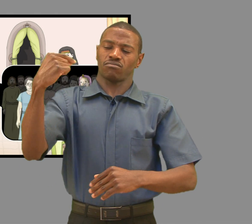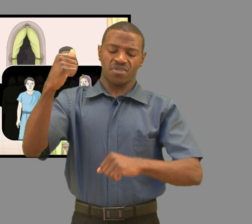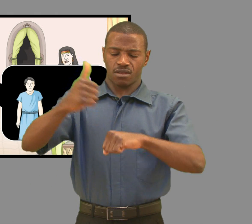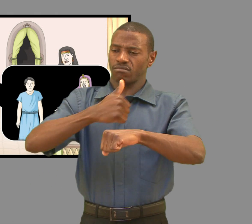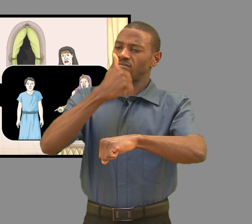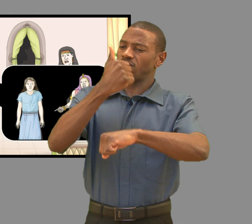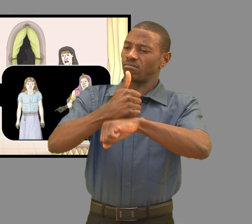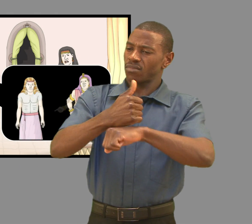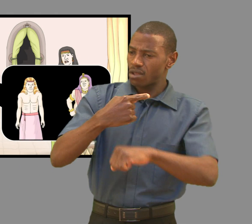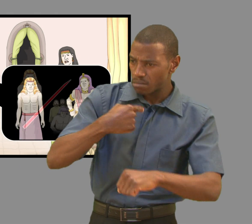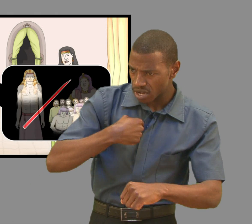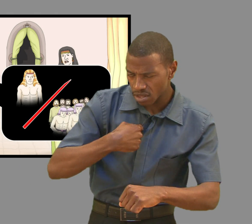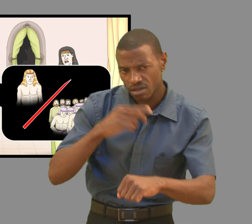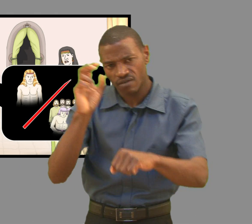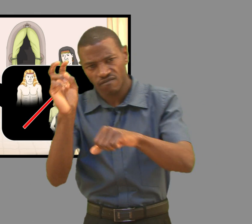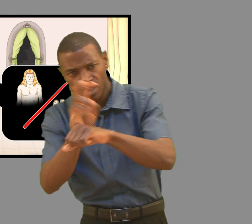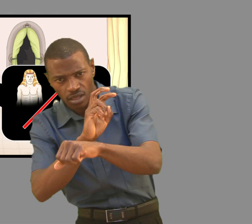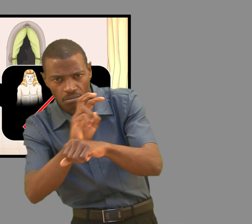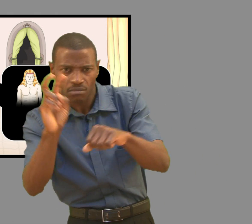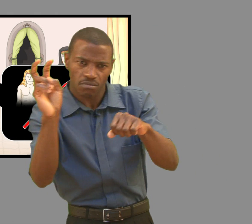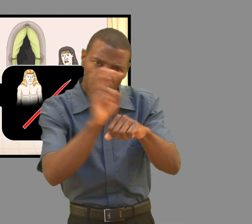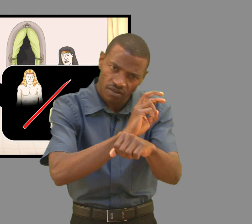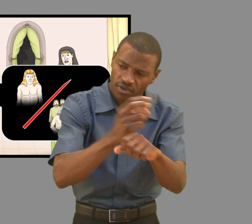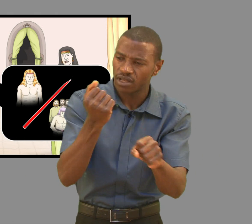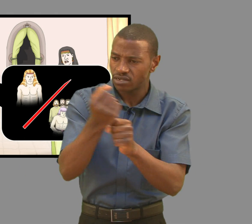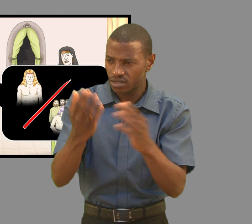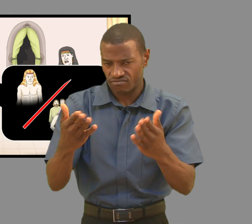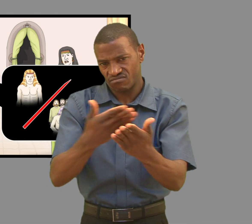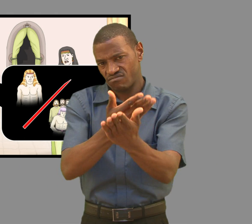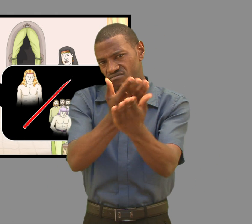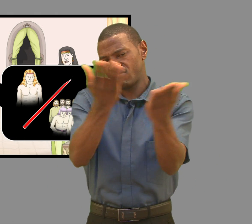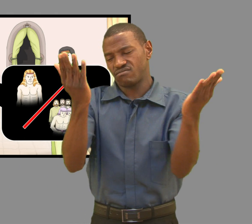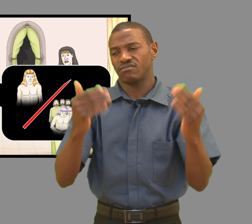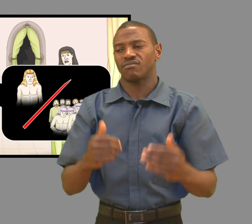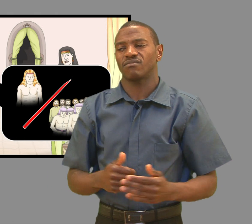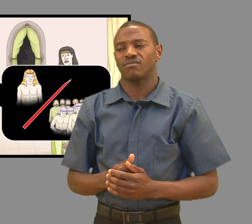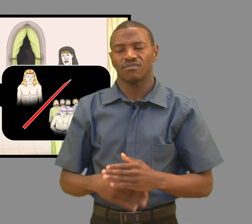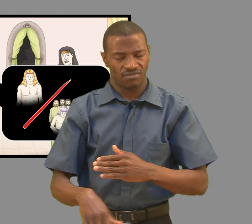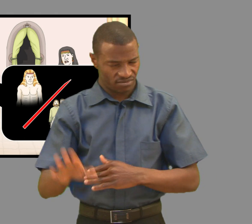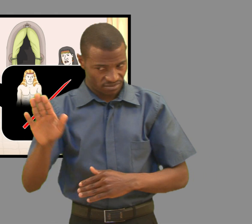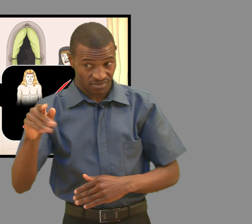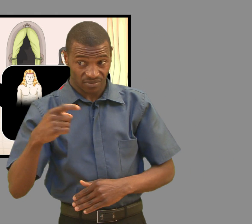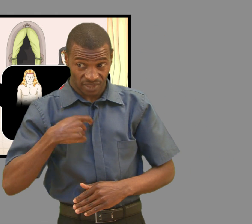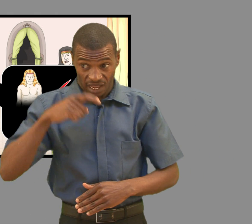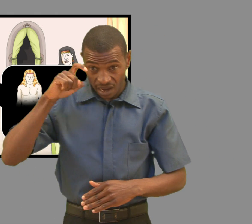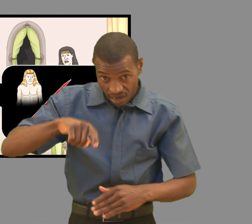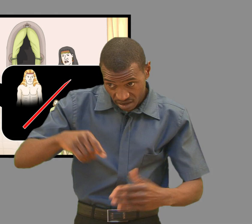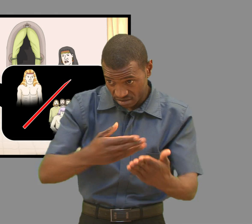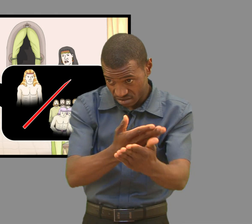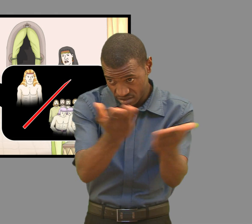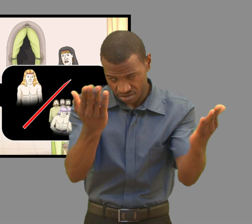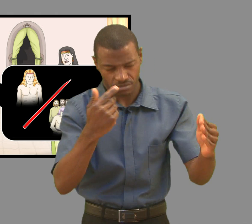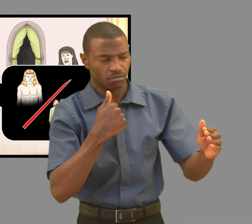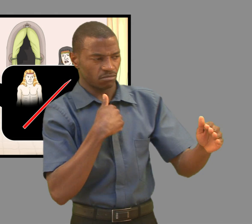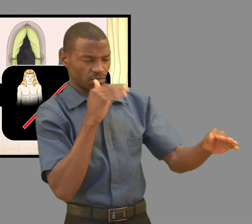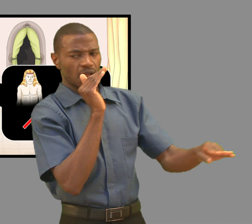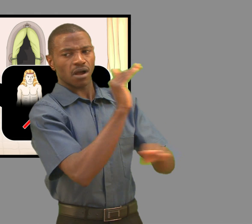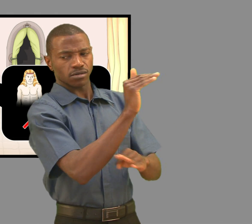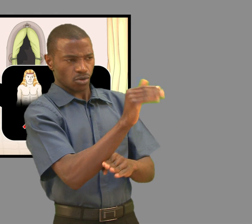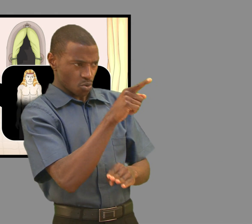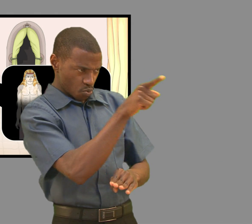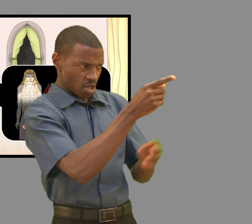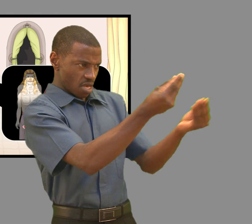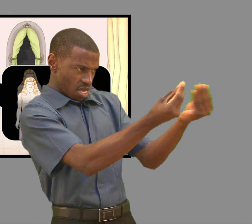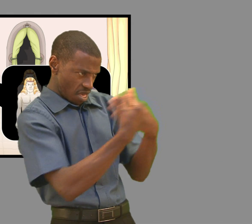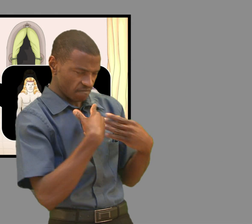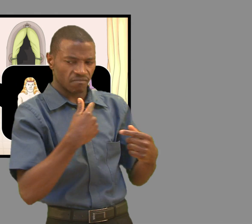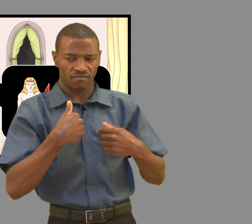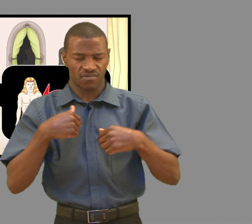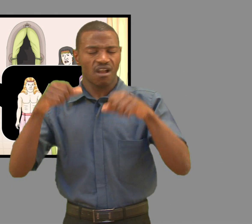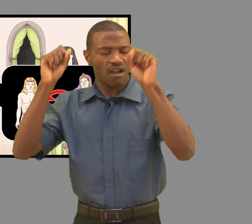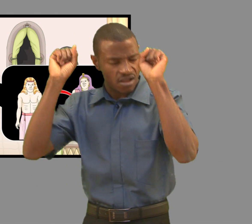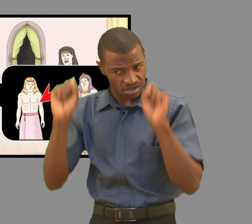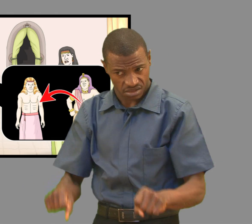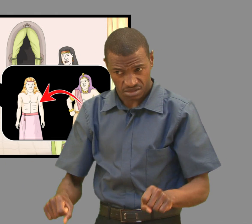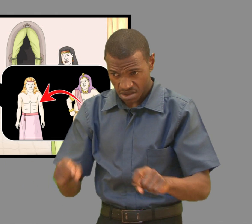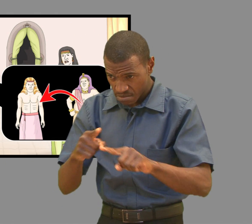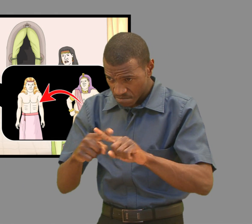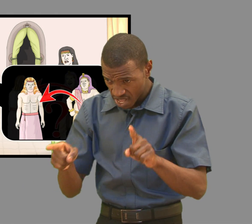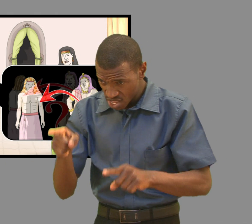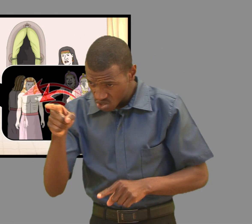No one in this house is greater than I am.